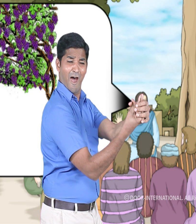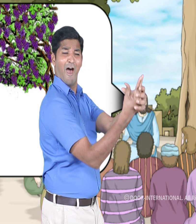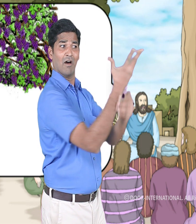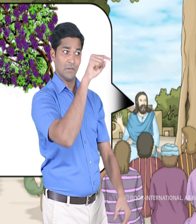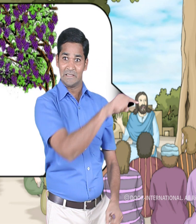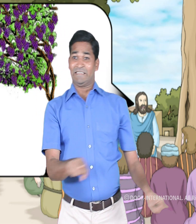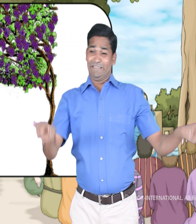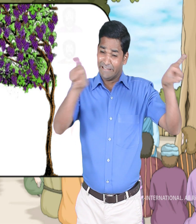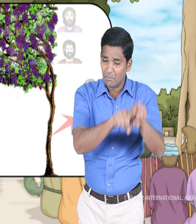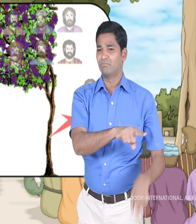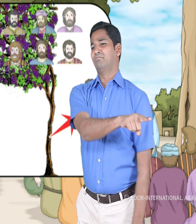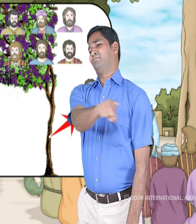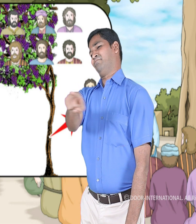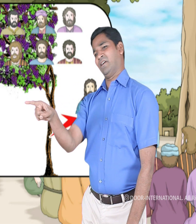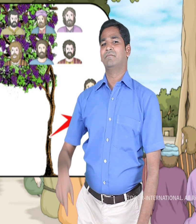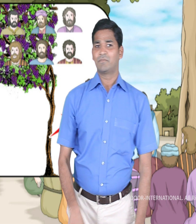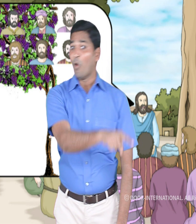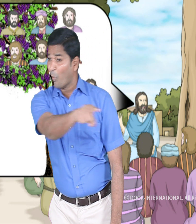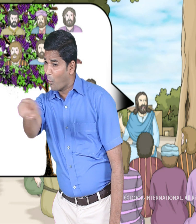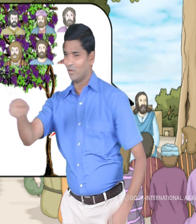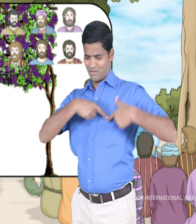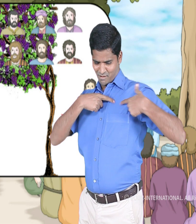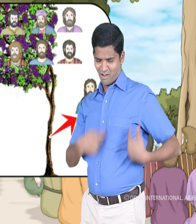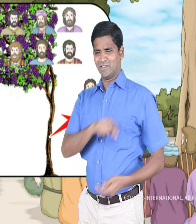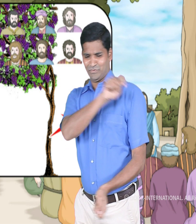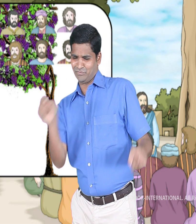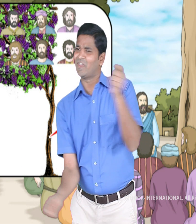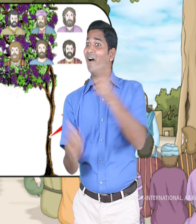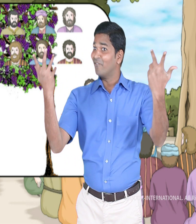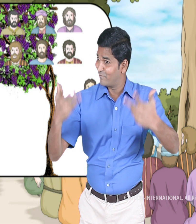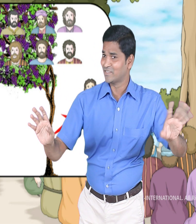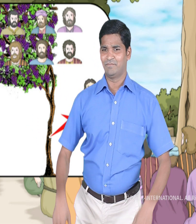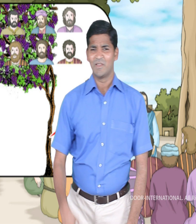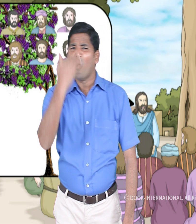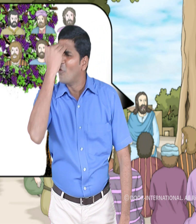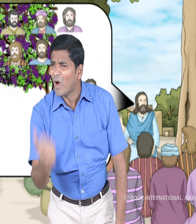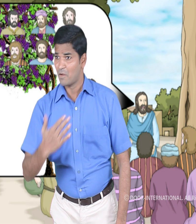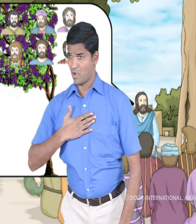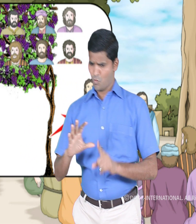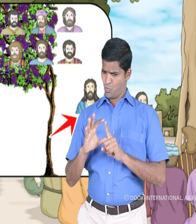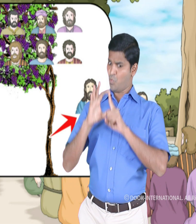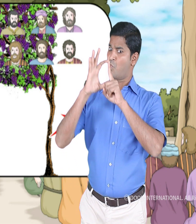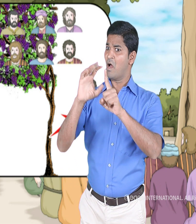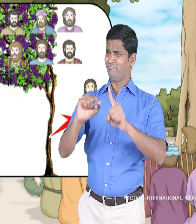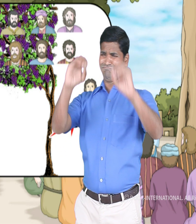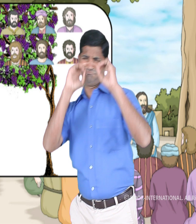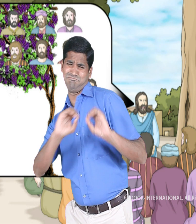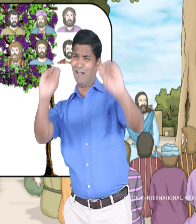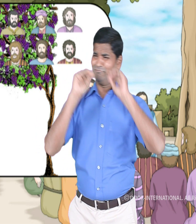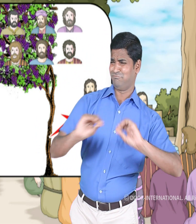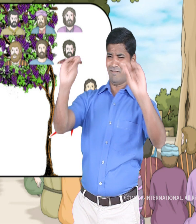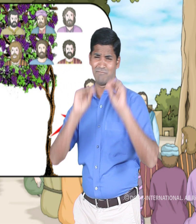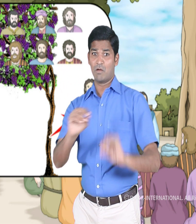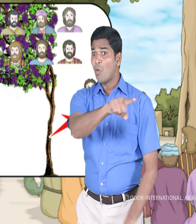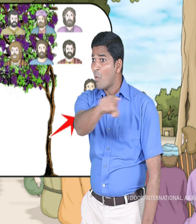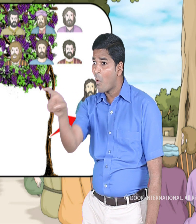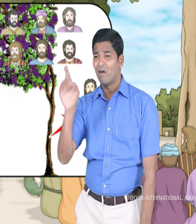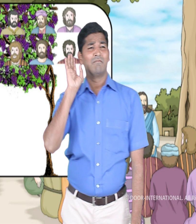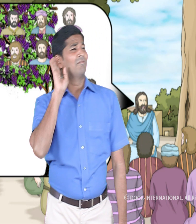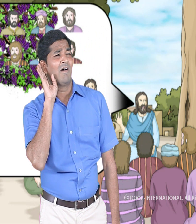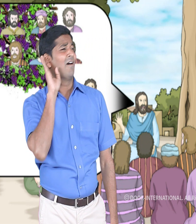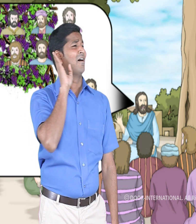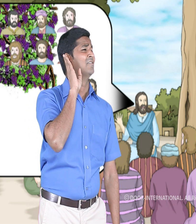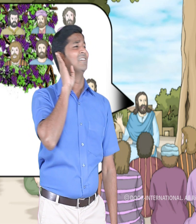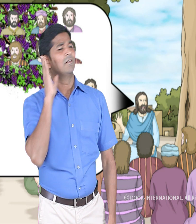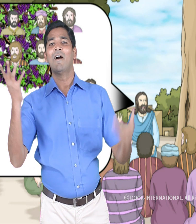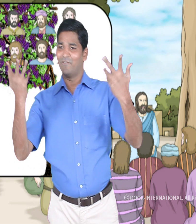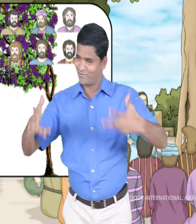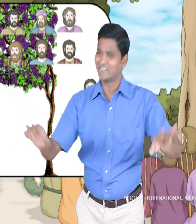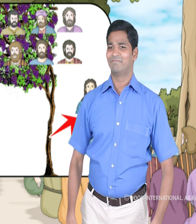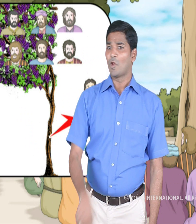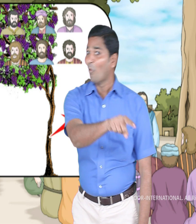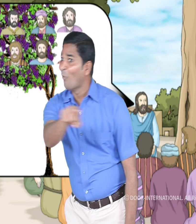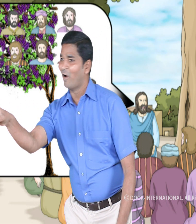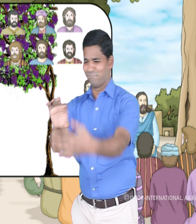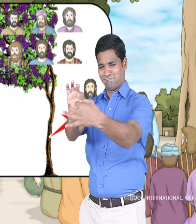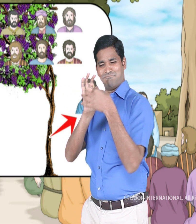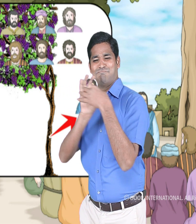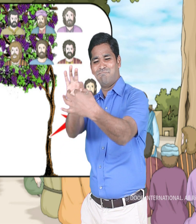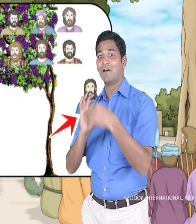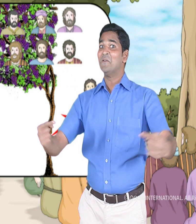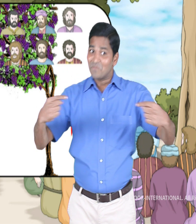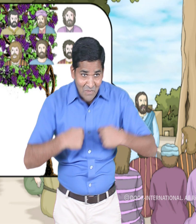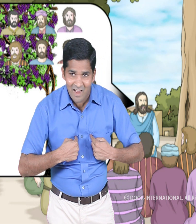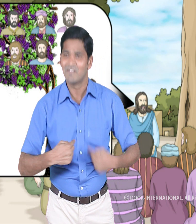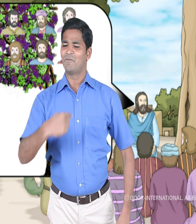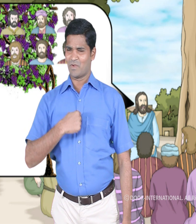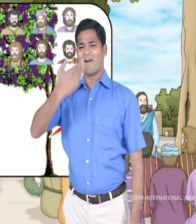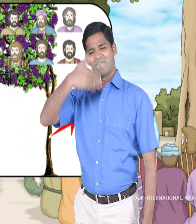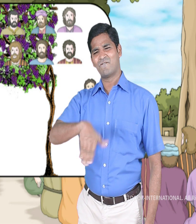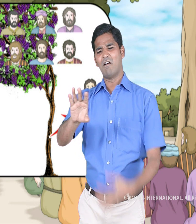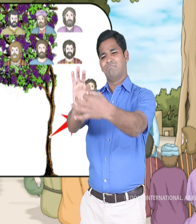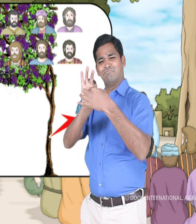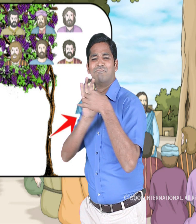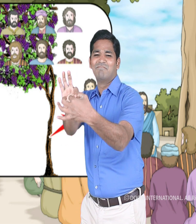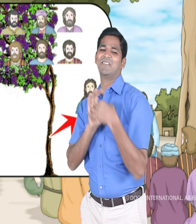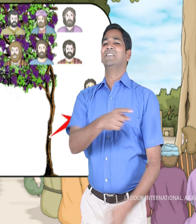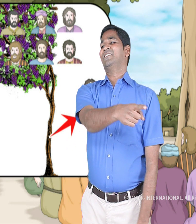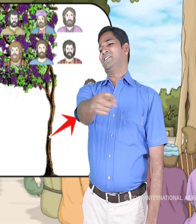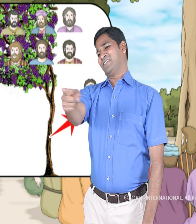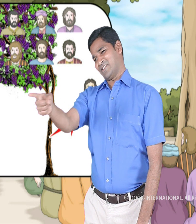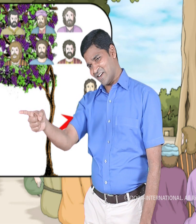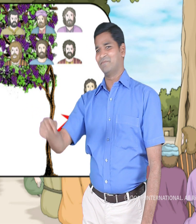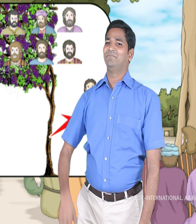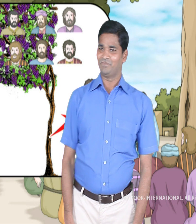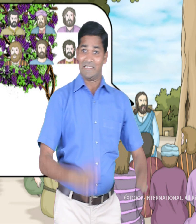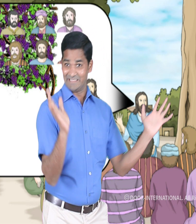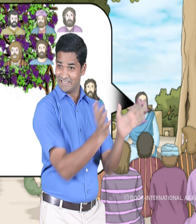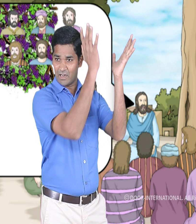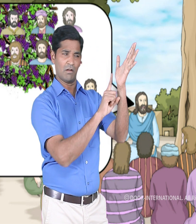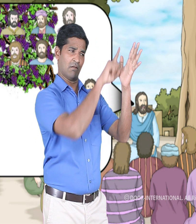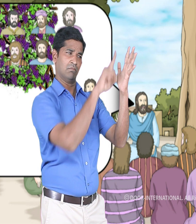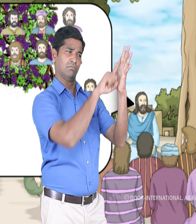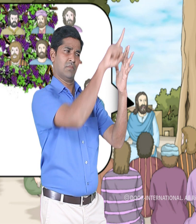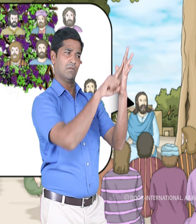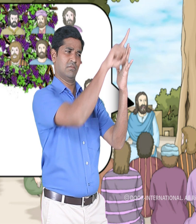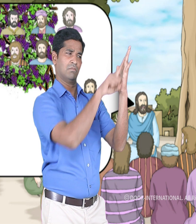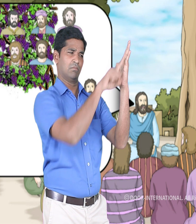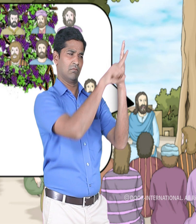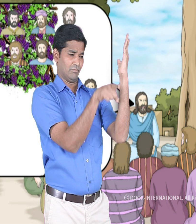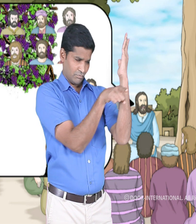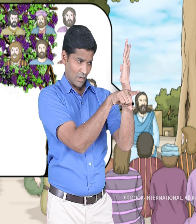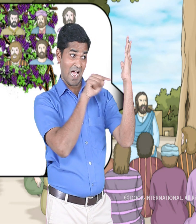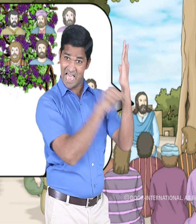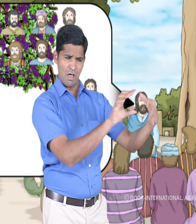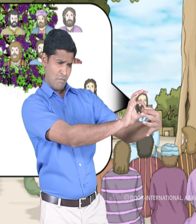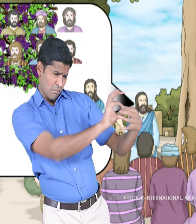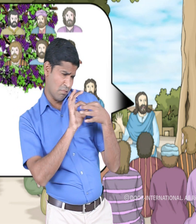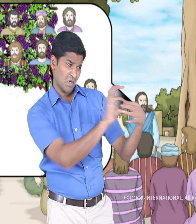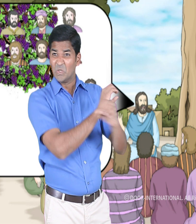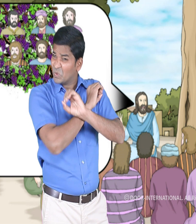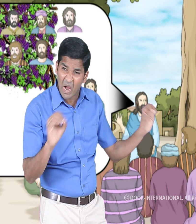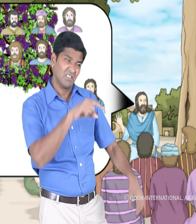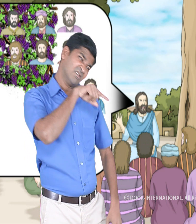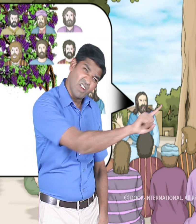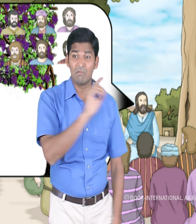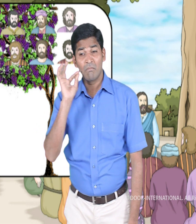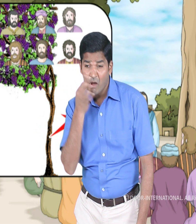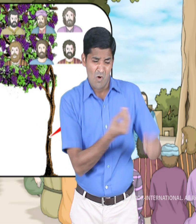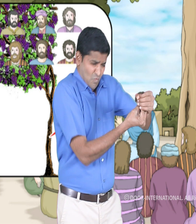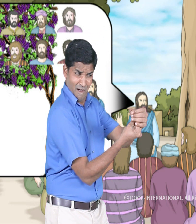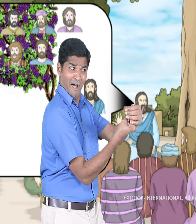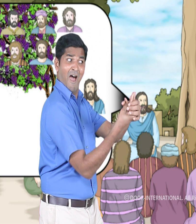You are already clean because of the word I have spoken to you. Remain in Me, and I will remain in you.